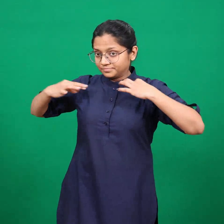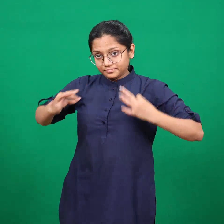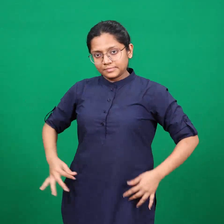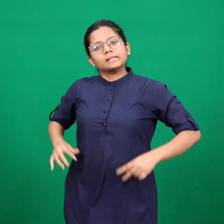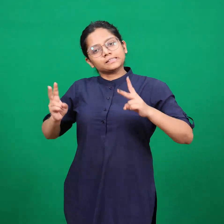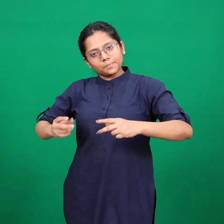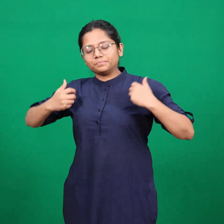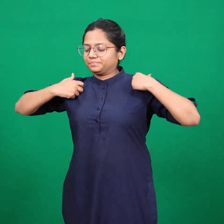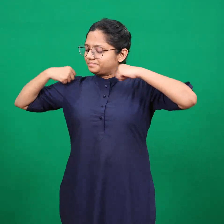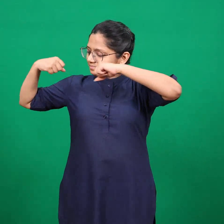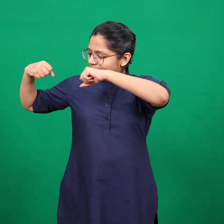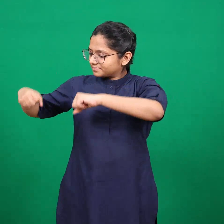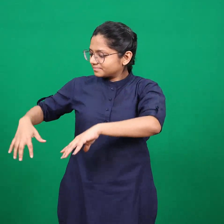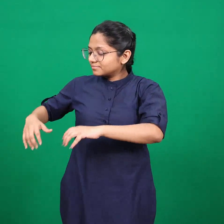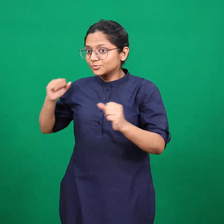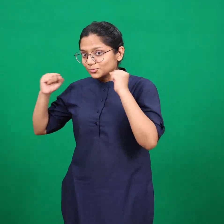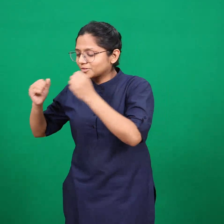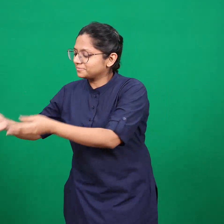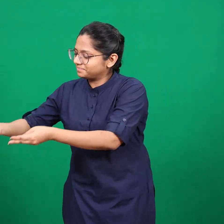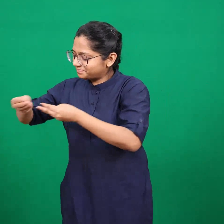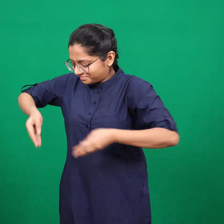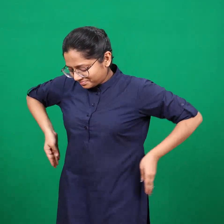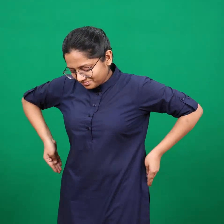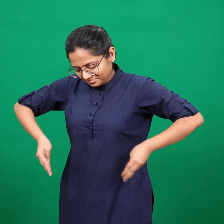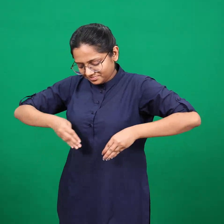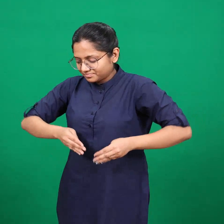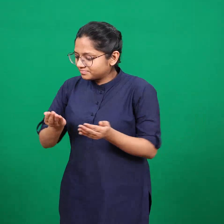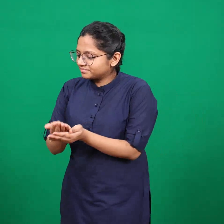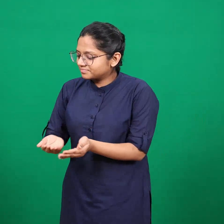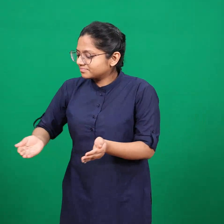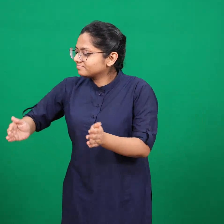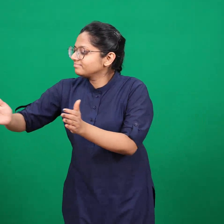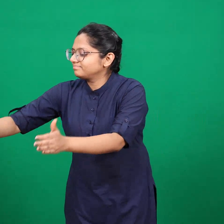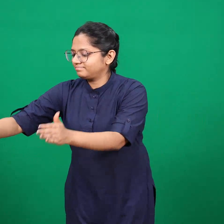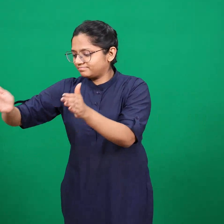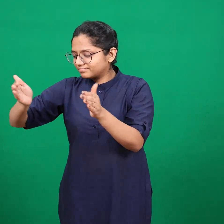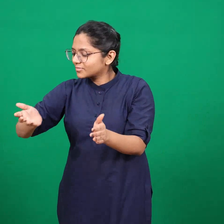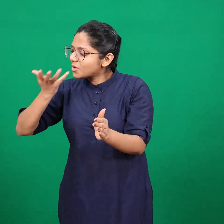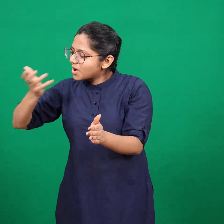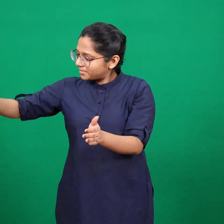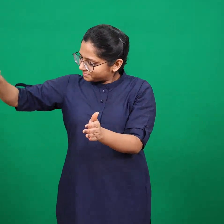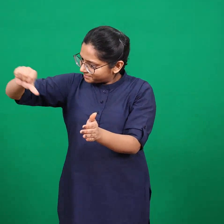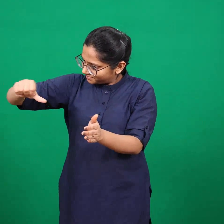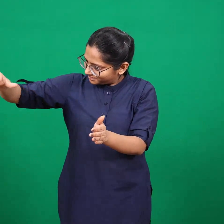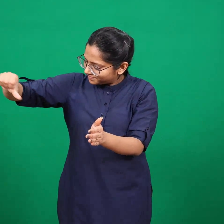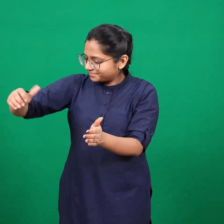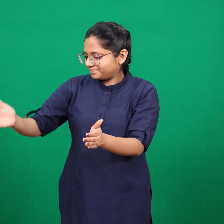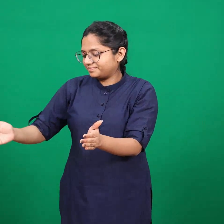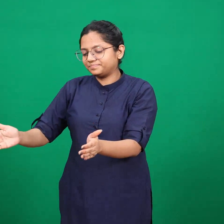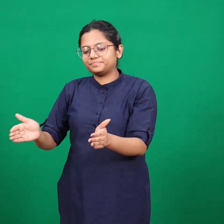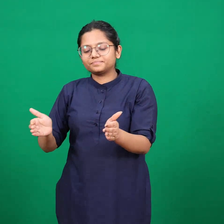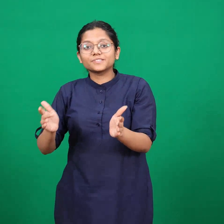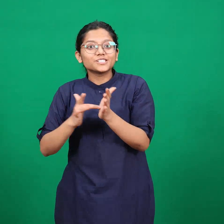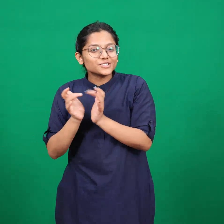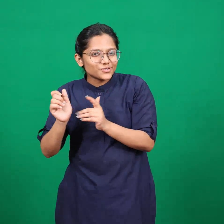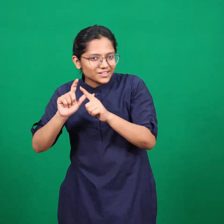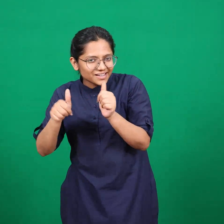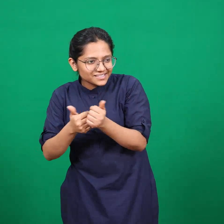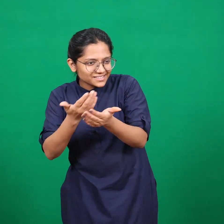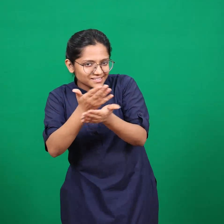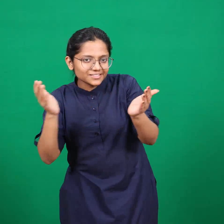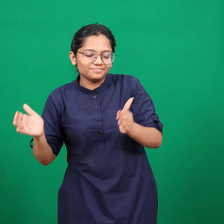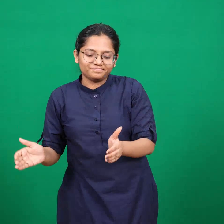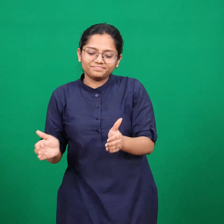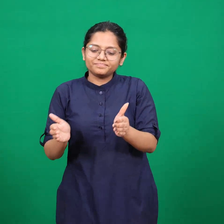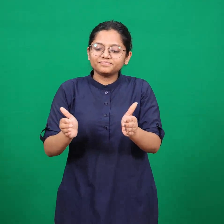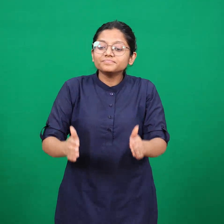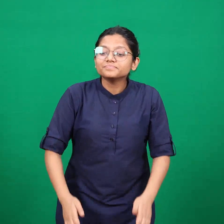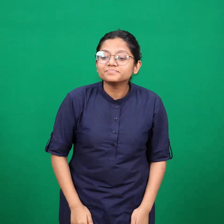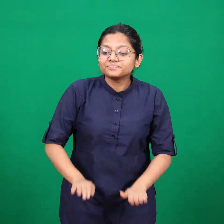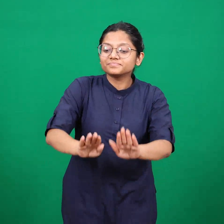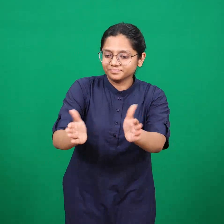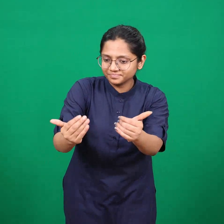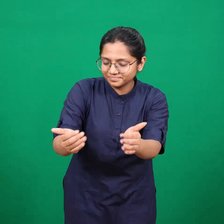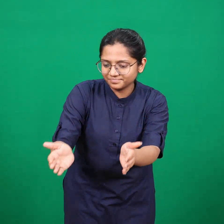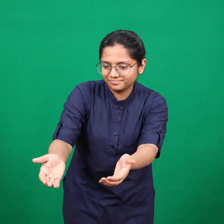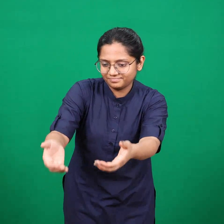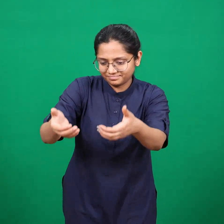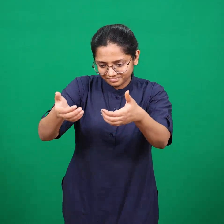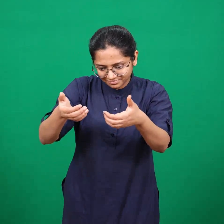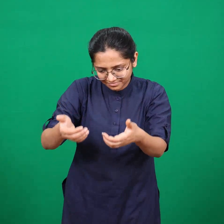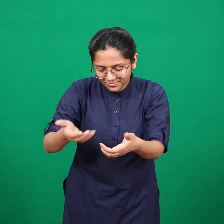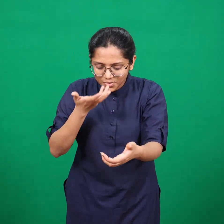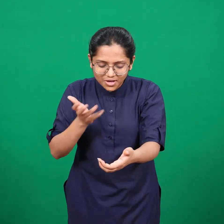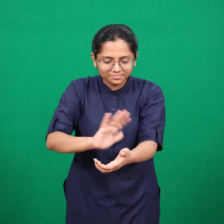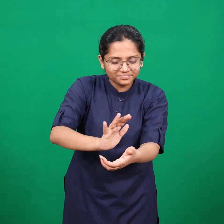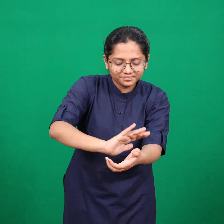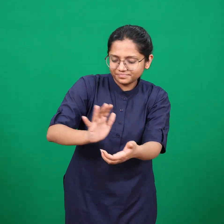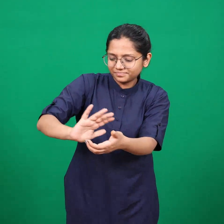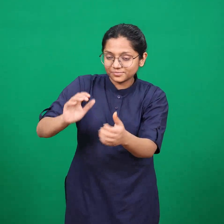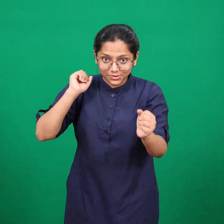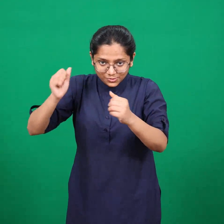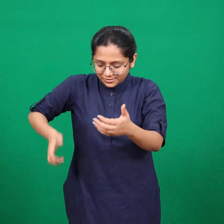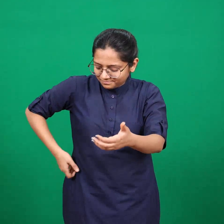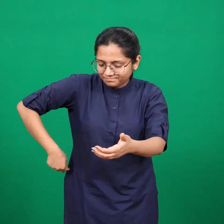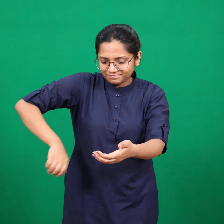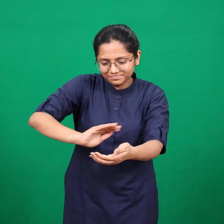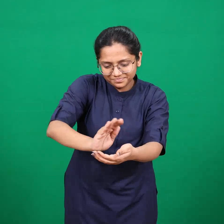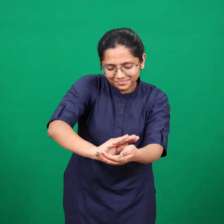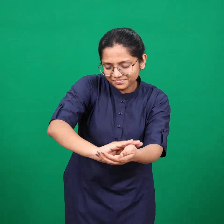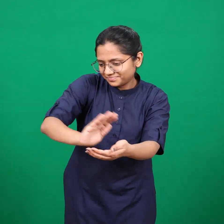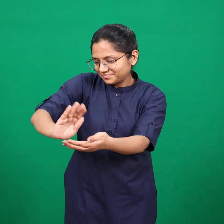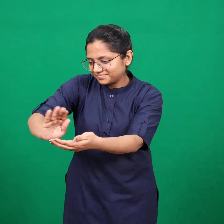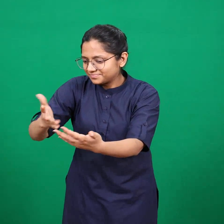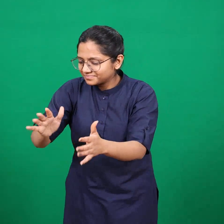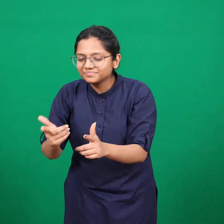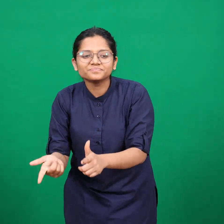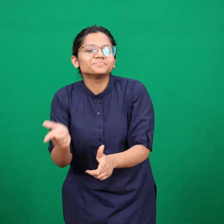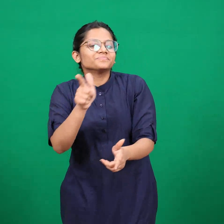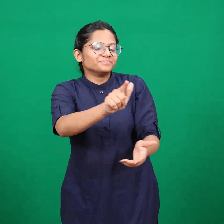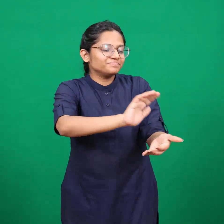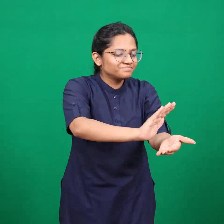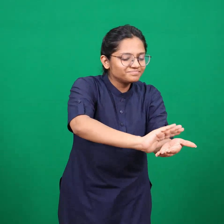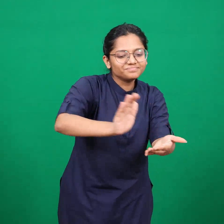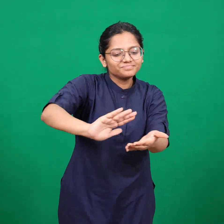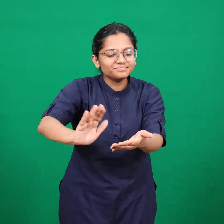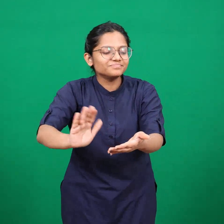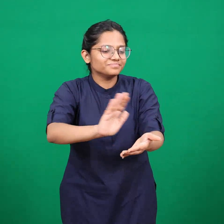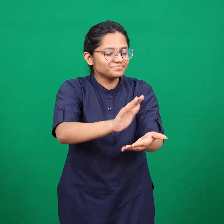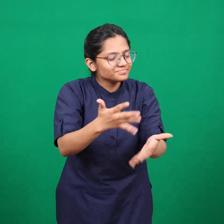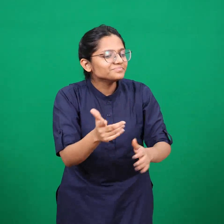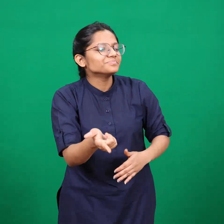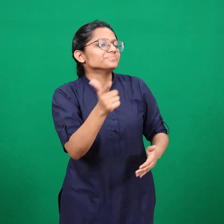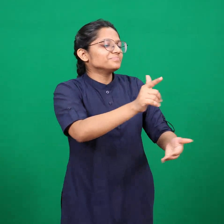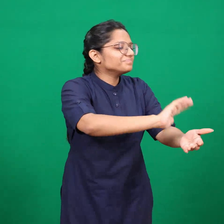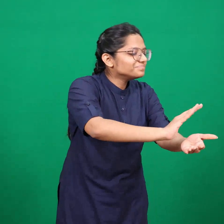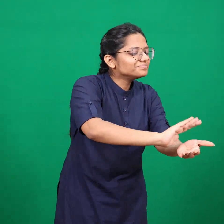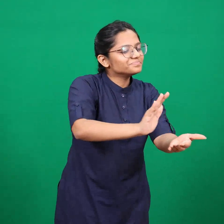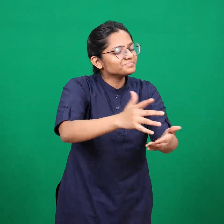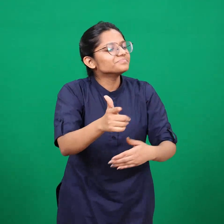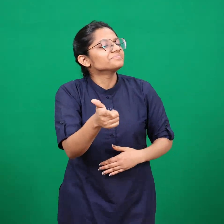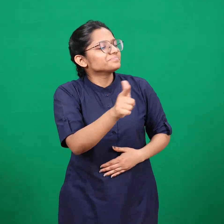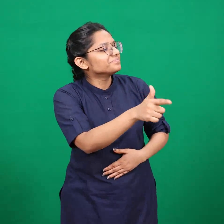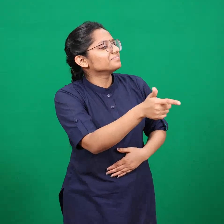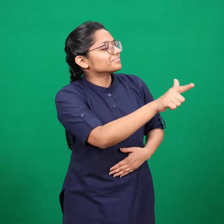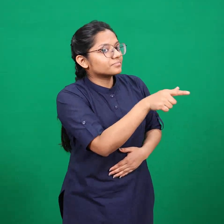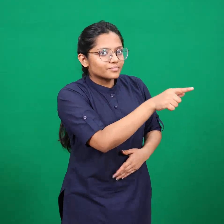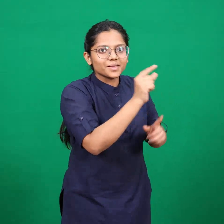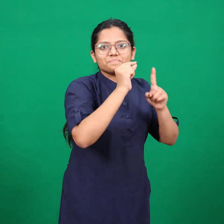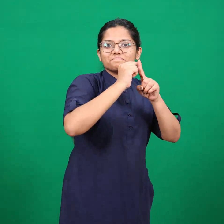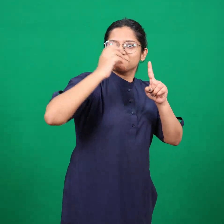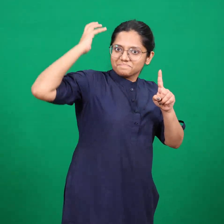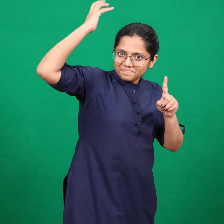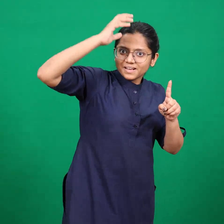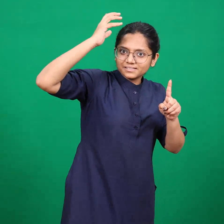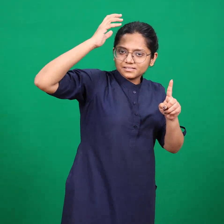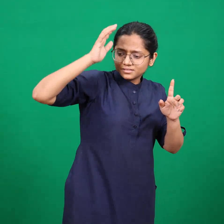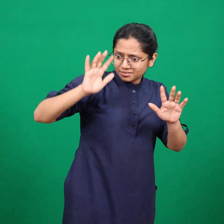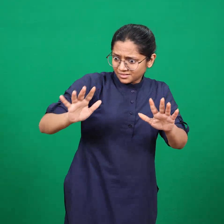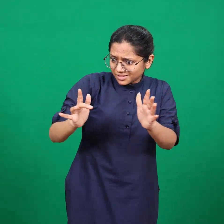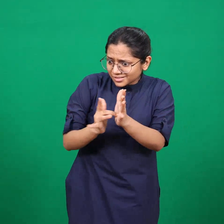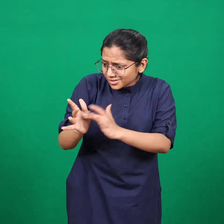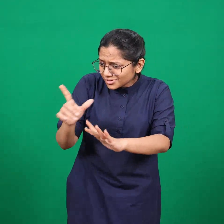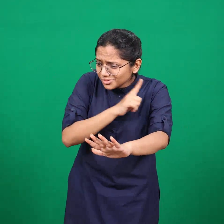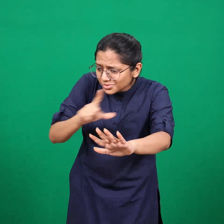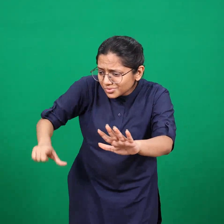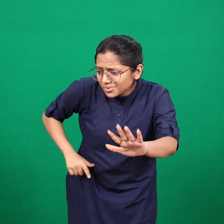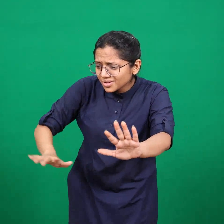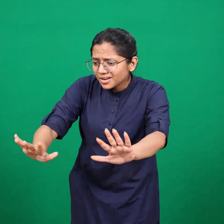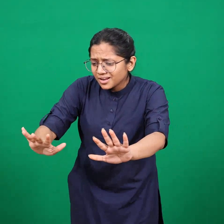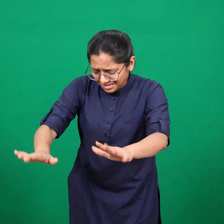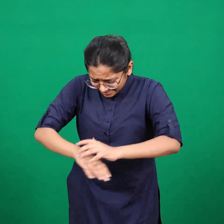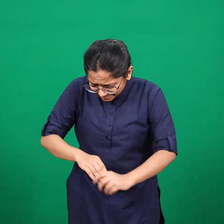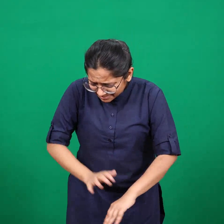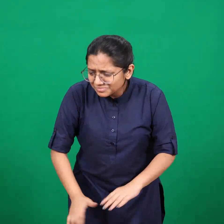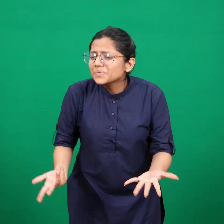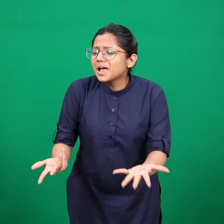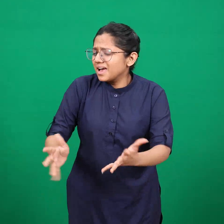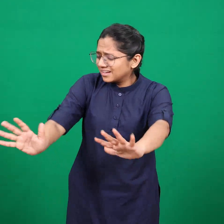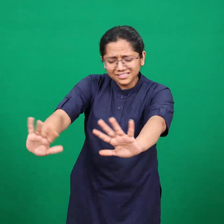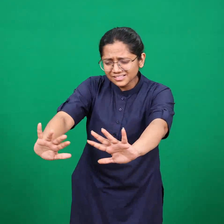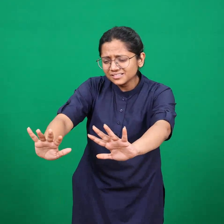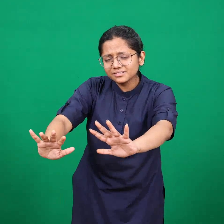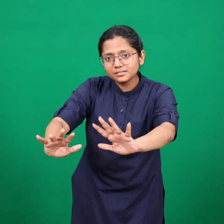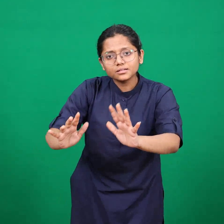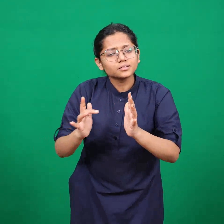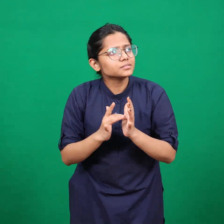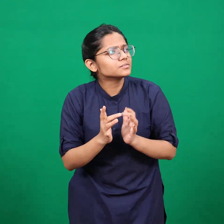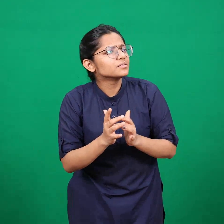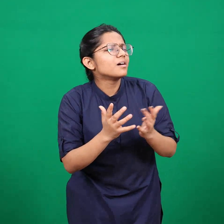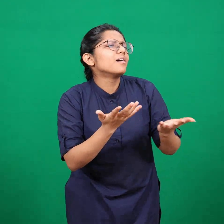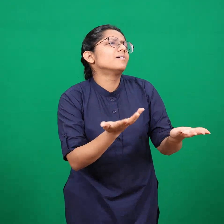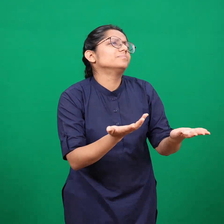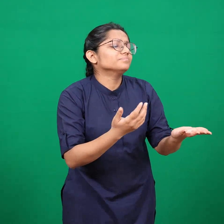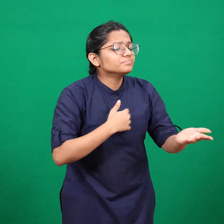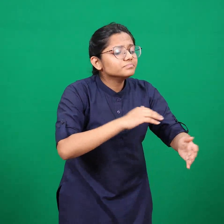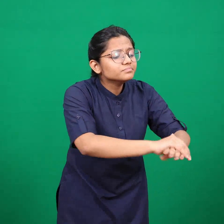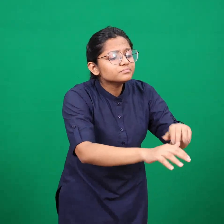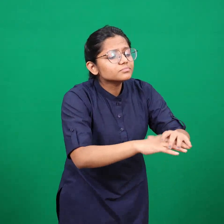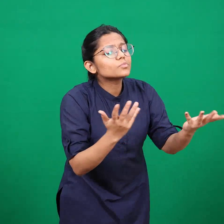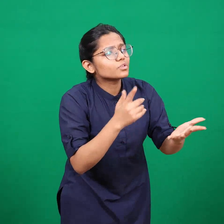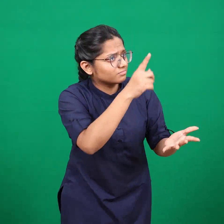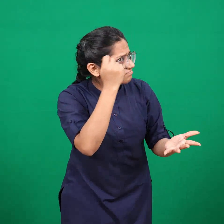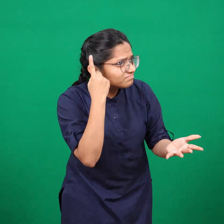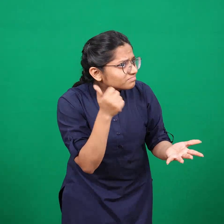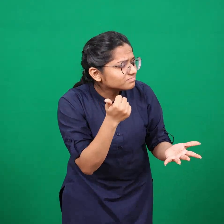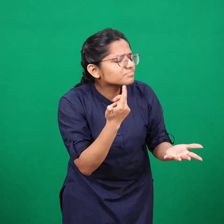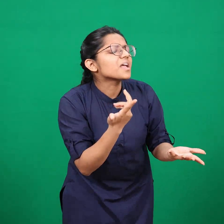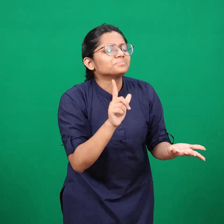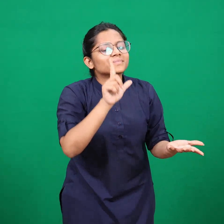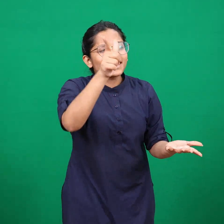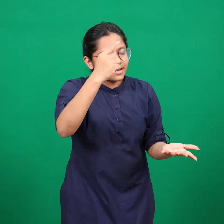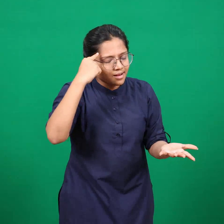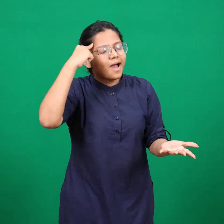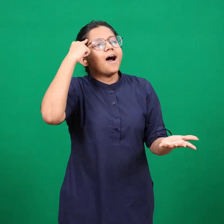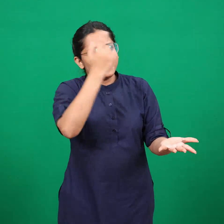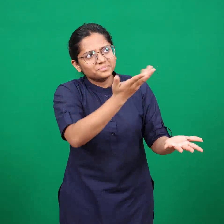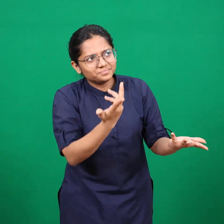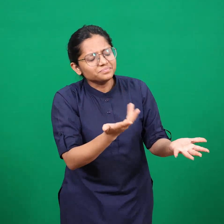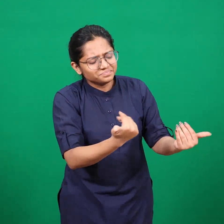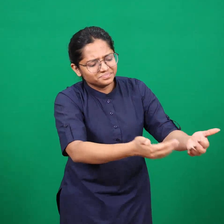After that, He poured water into a basin and began to wash the disciples ' feet and dry them with the towel that was around Him. He came to Simon Peter, who asked Him, "Lord, are You going to wash my feet?"